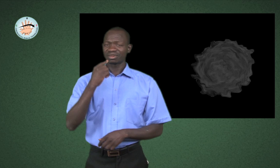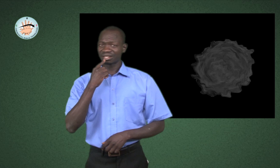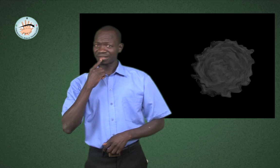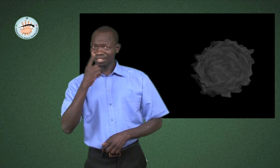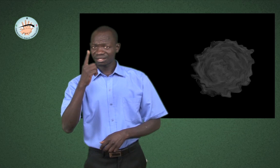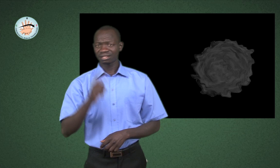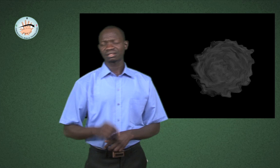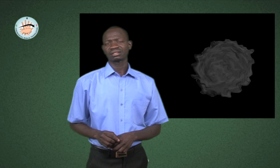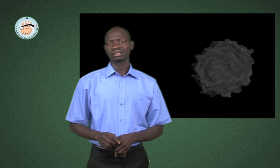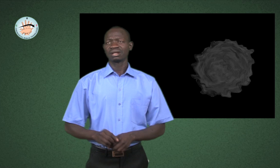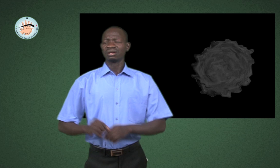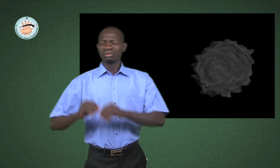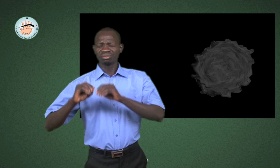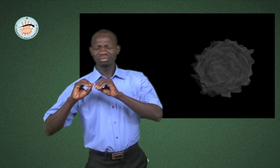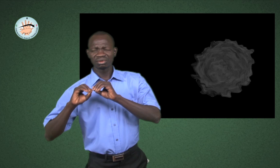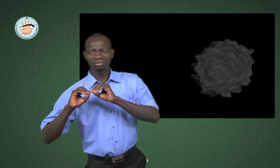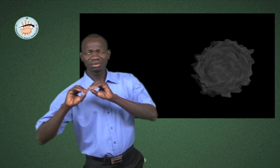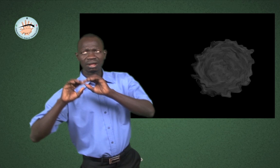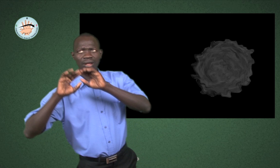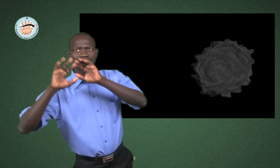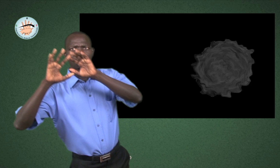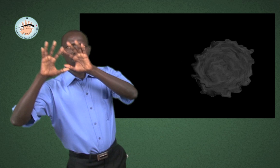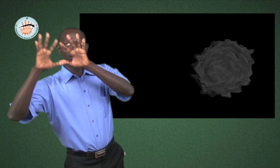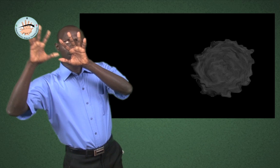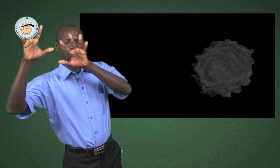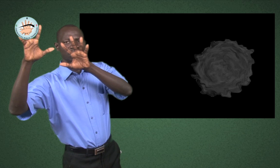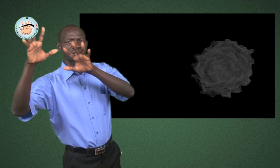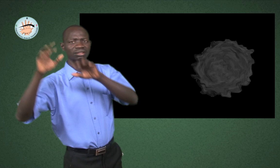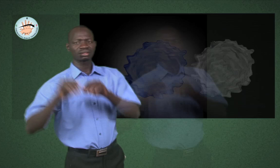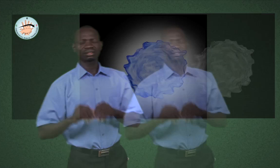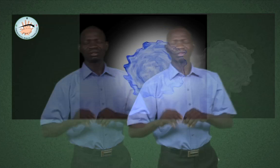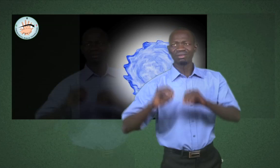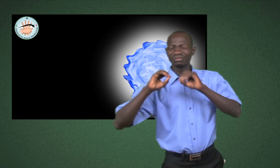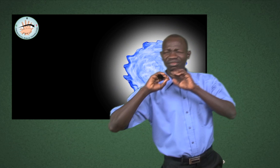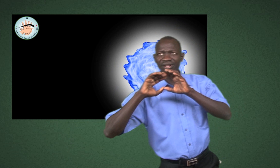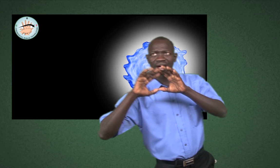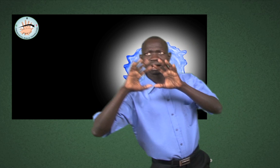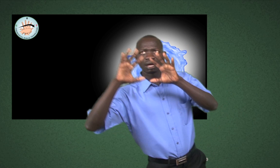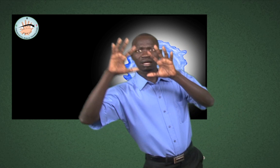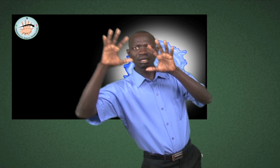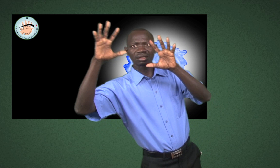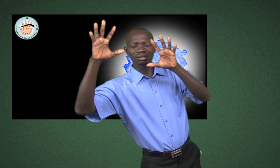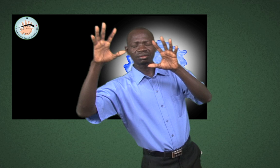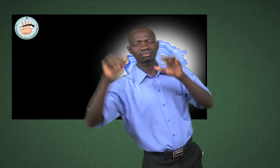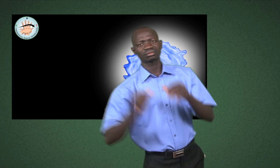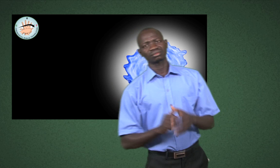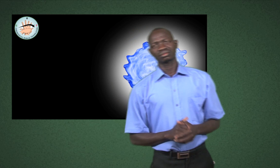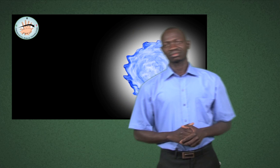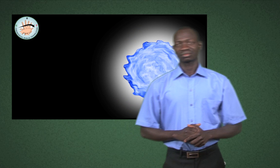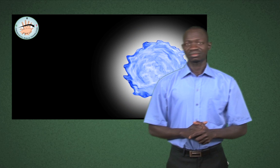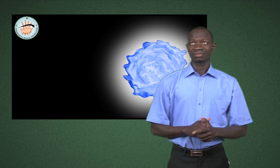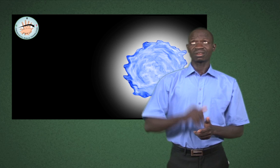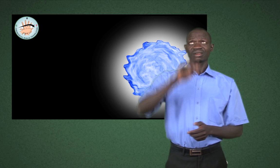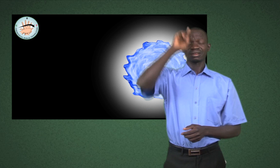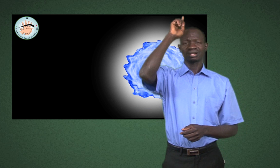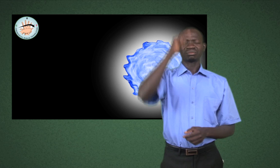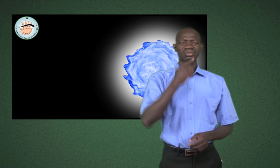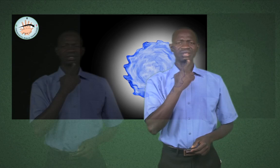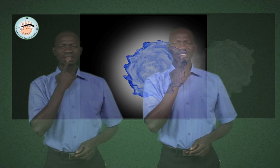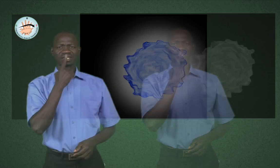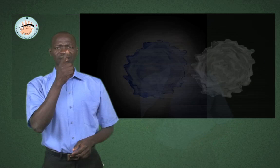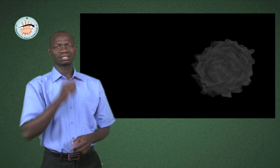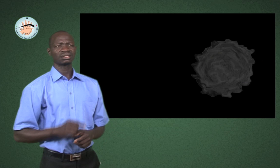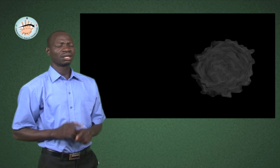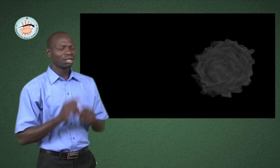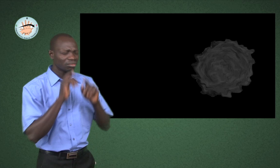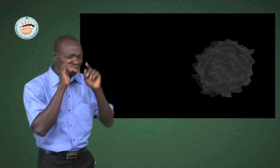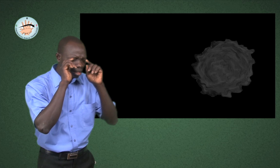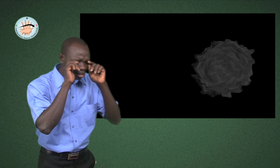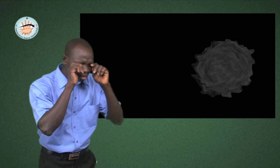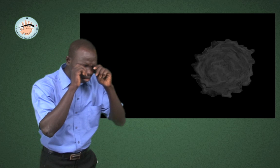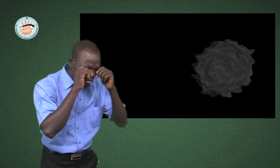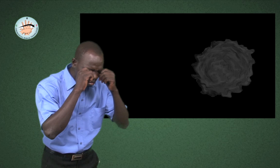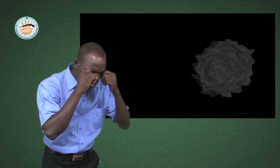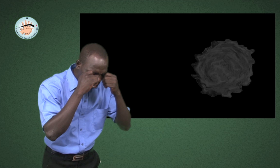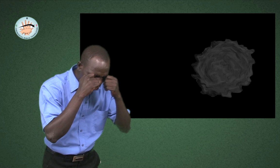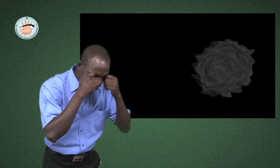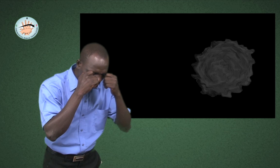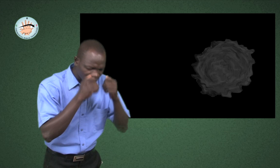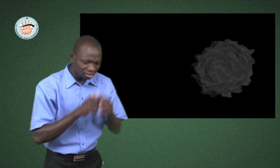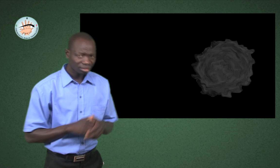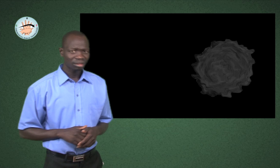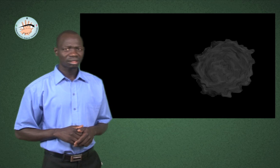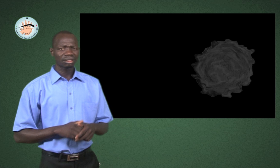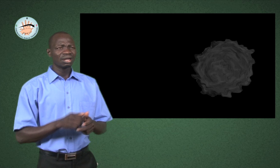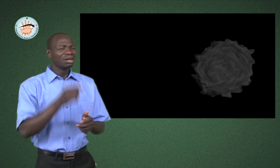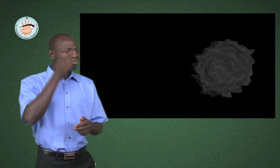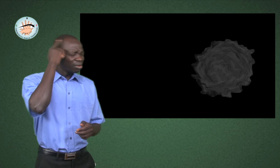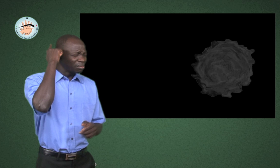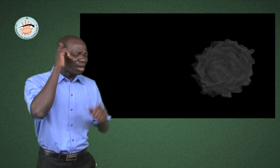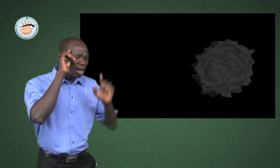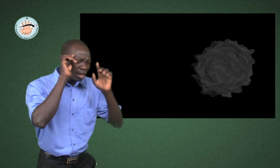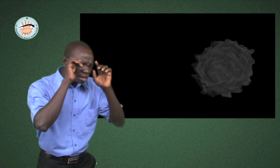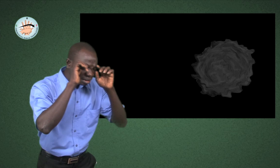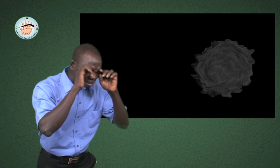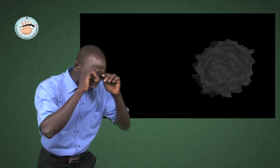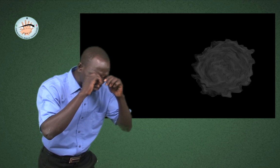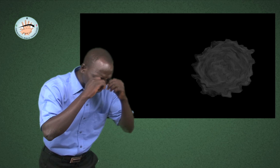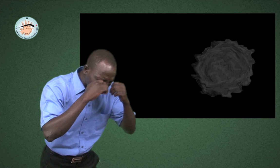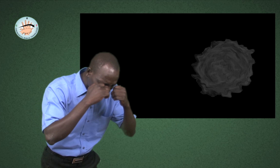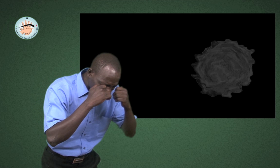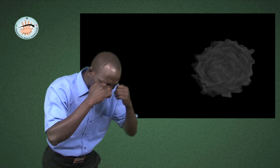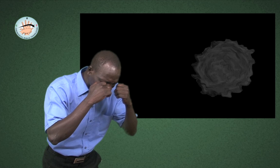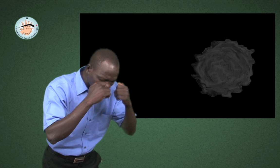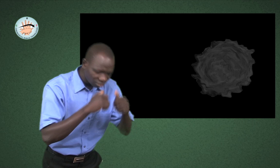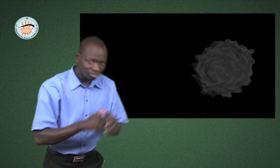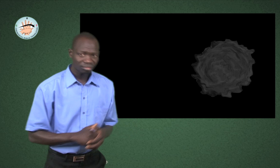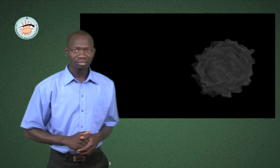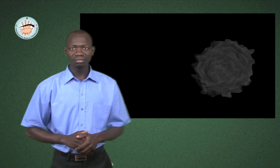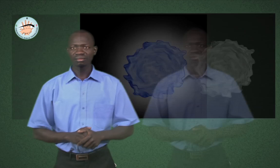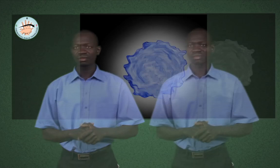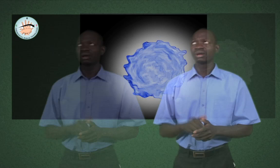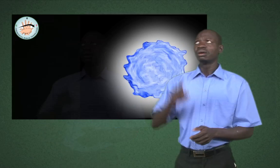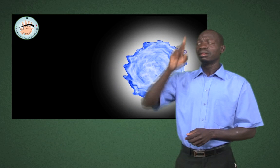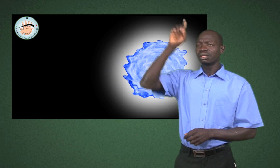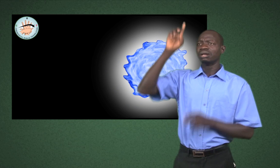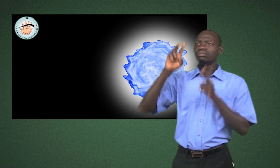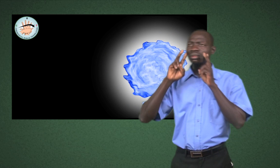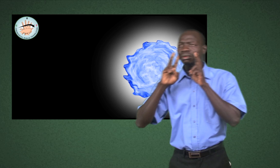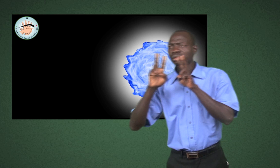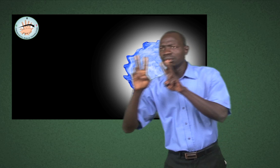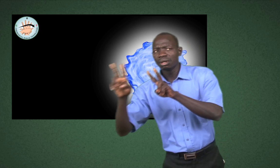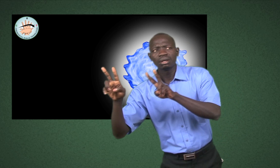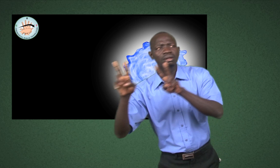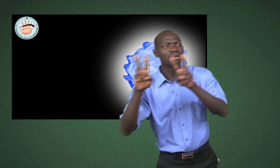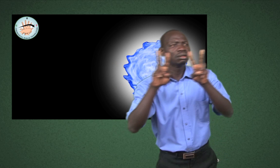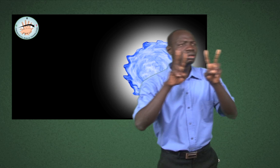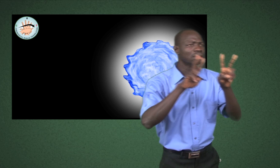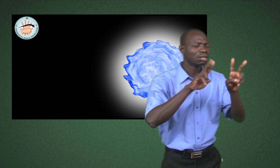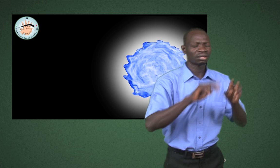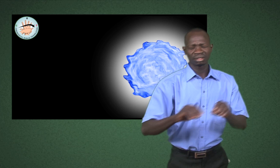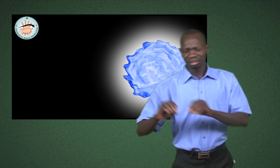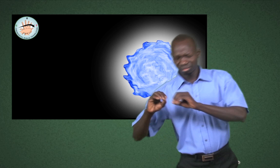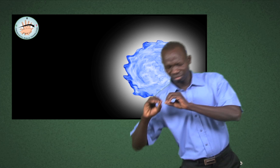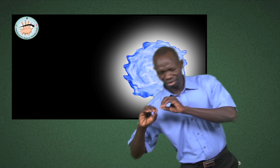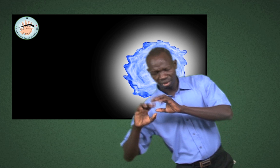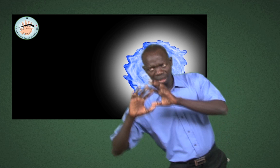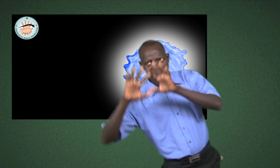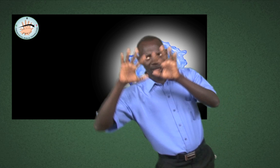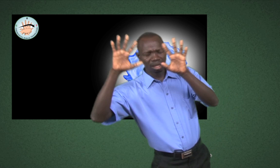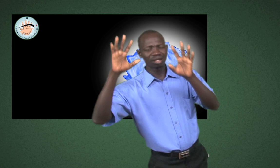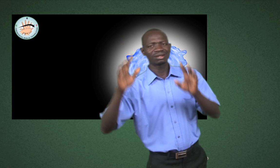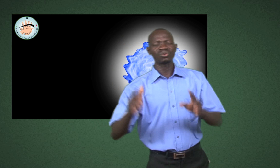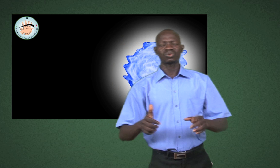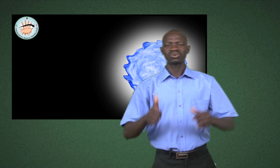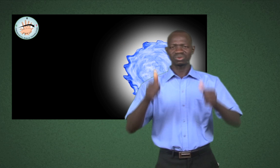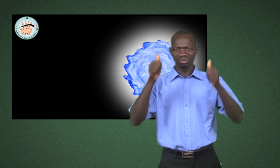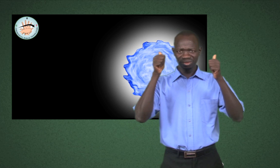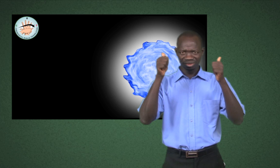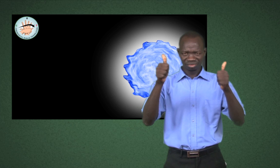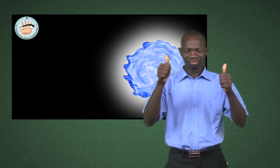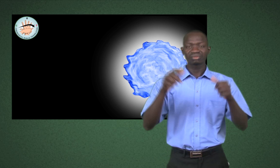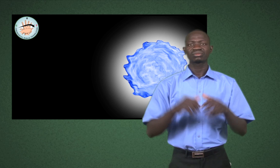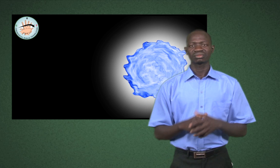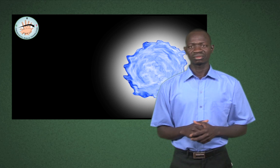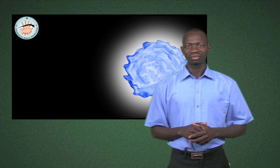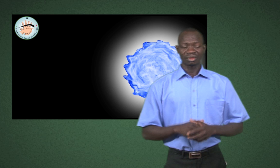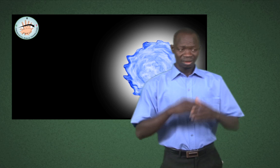And God saw that the light was good, and He separated the light from the darkness.